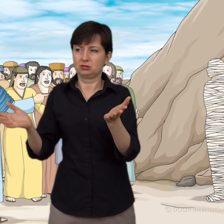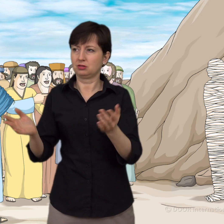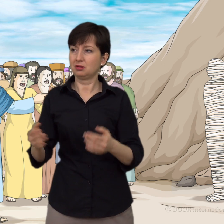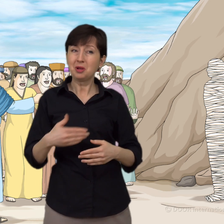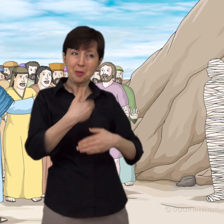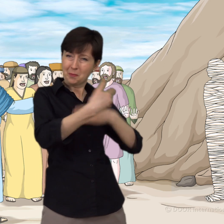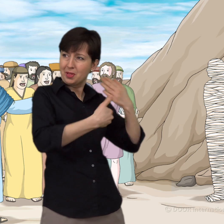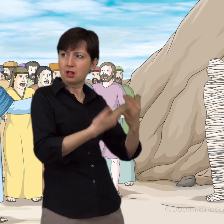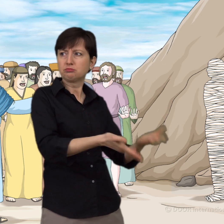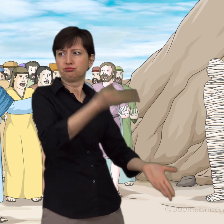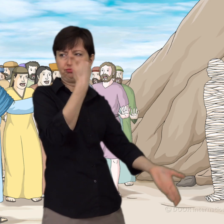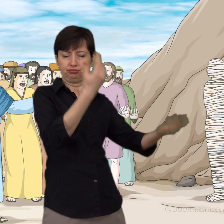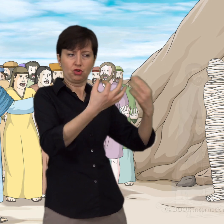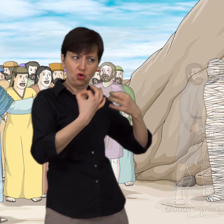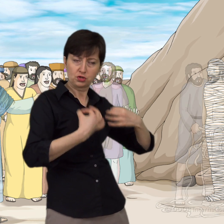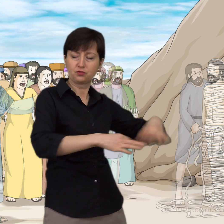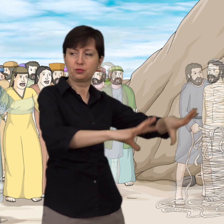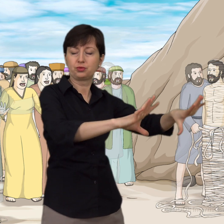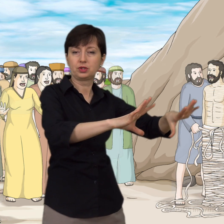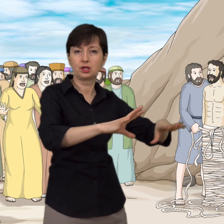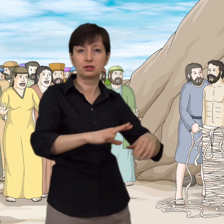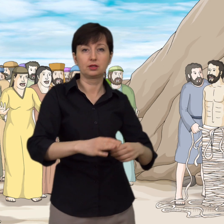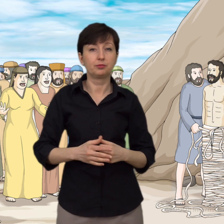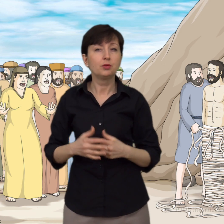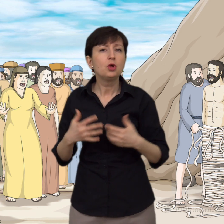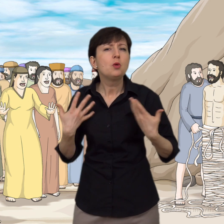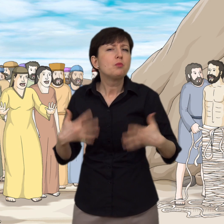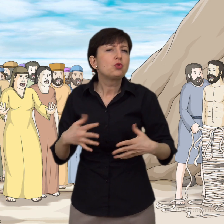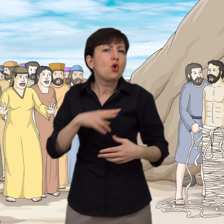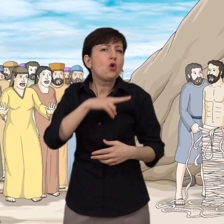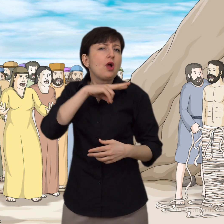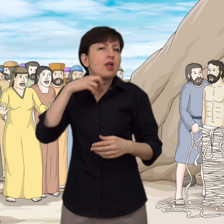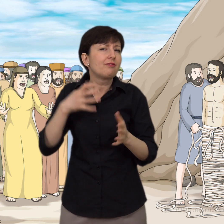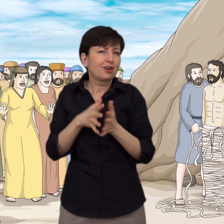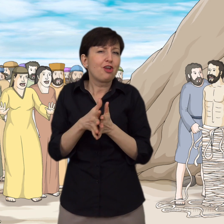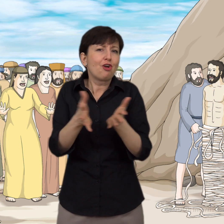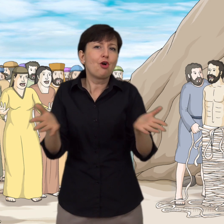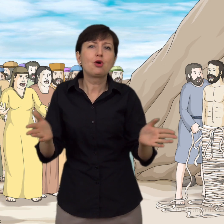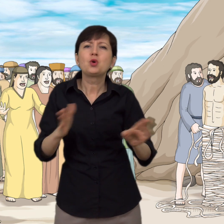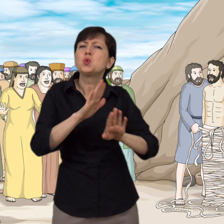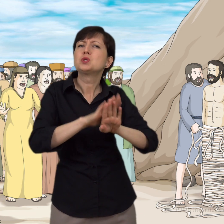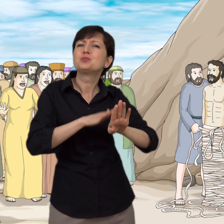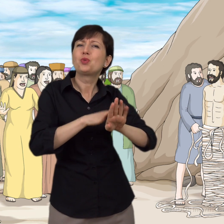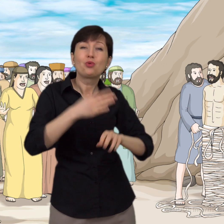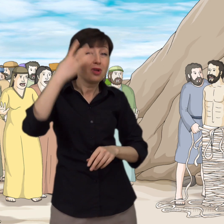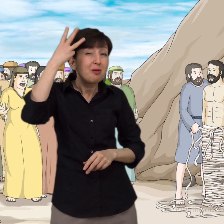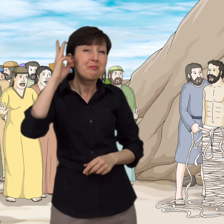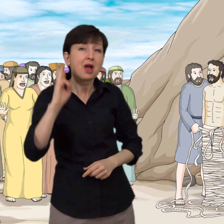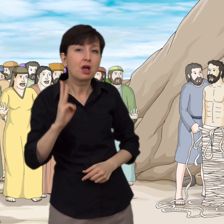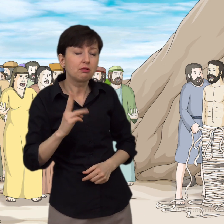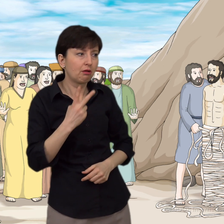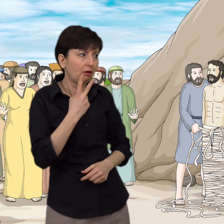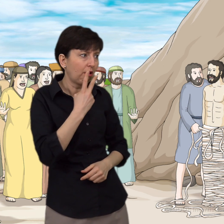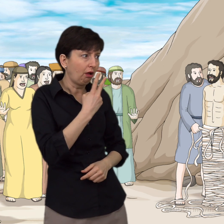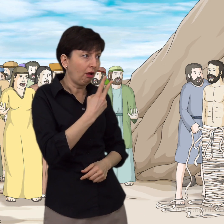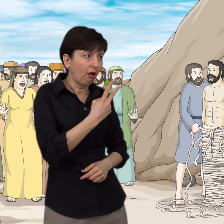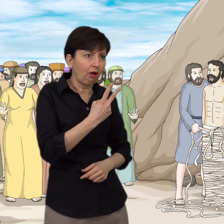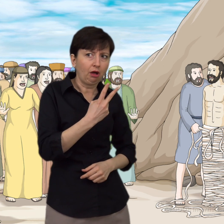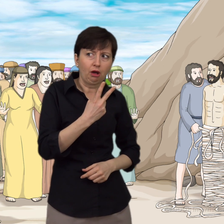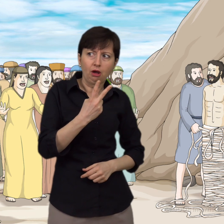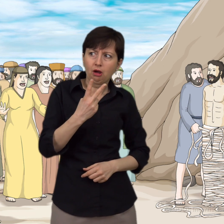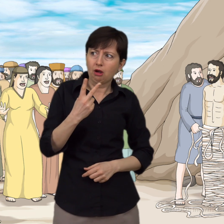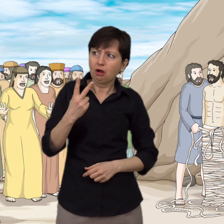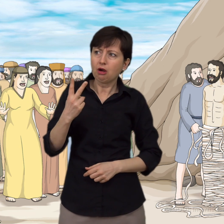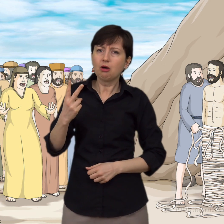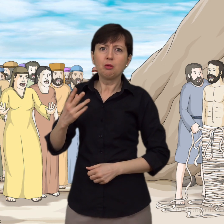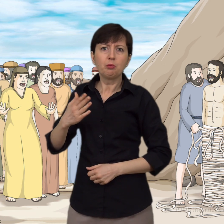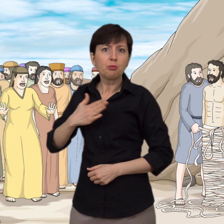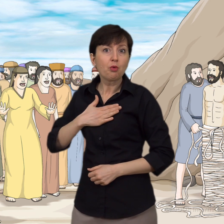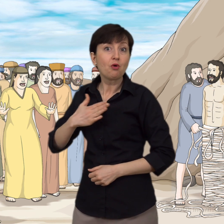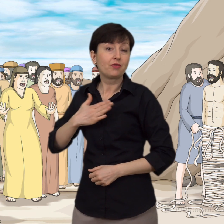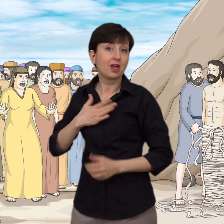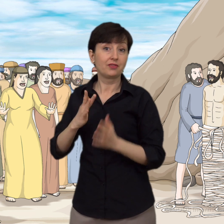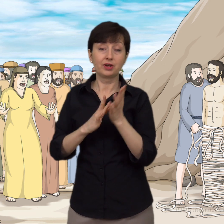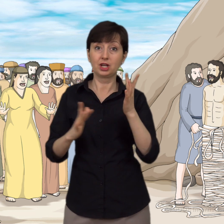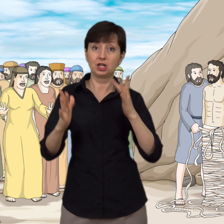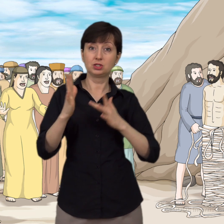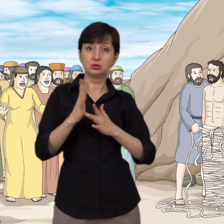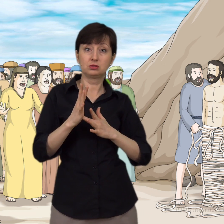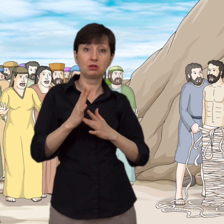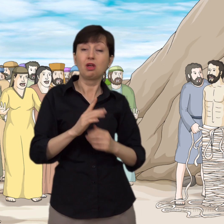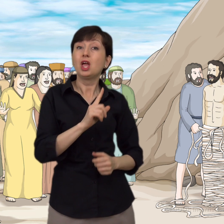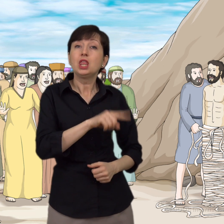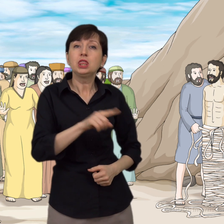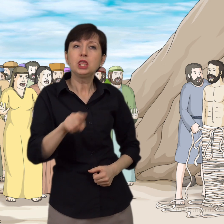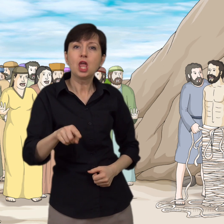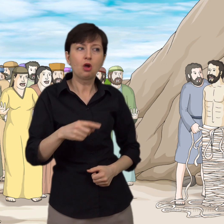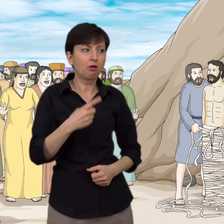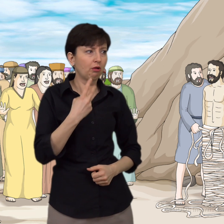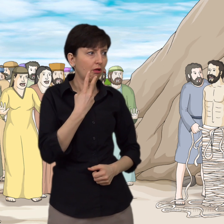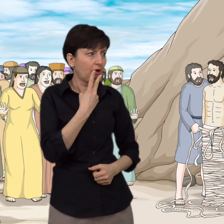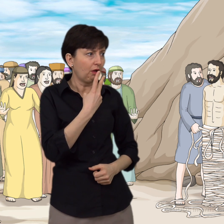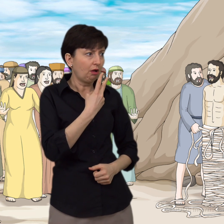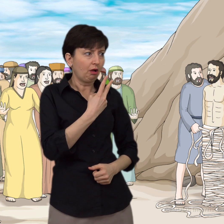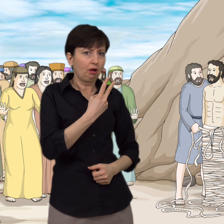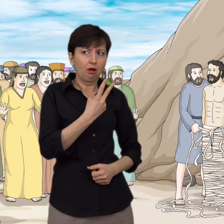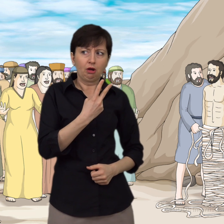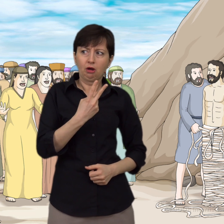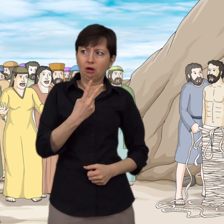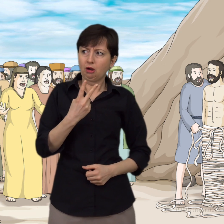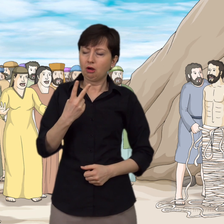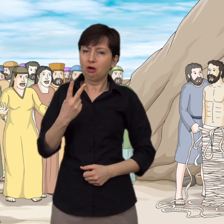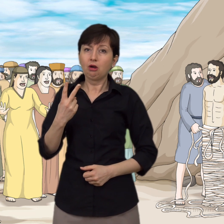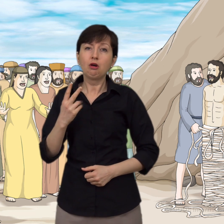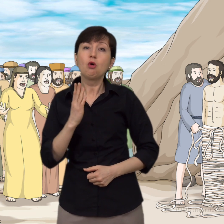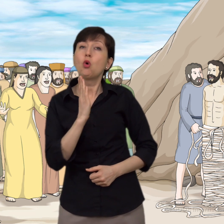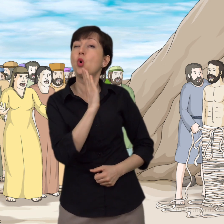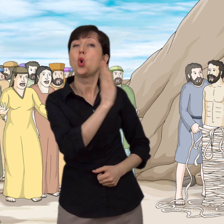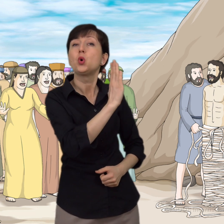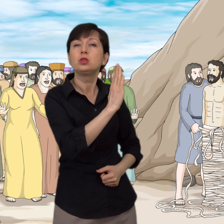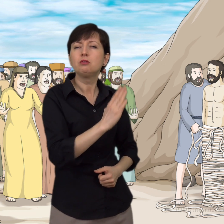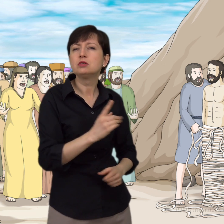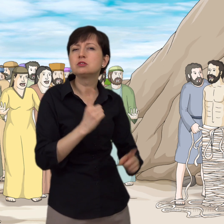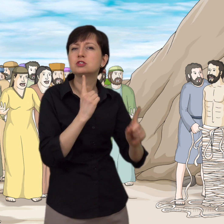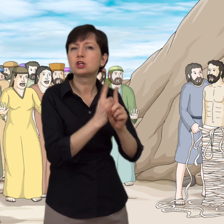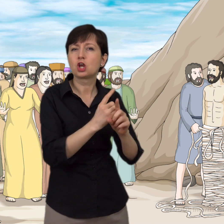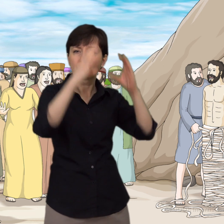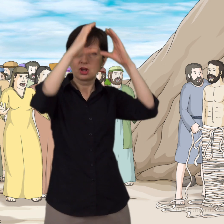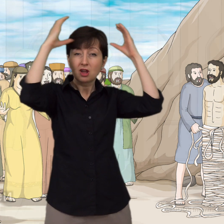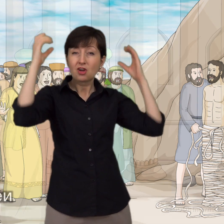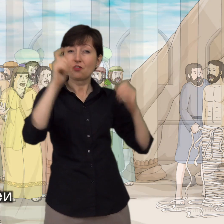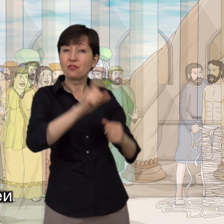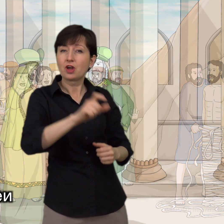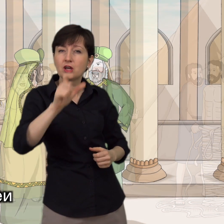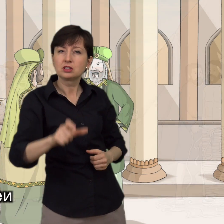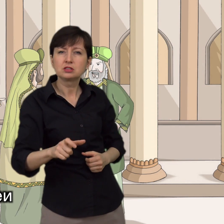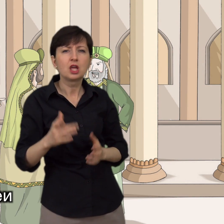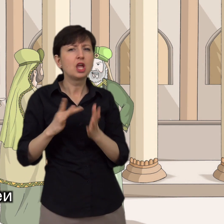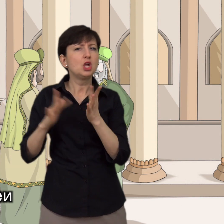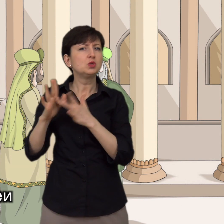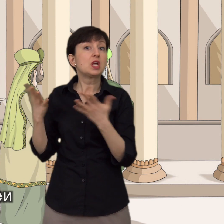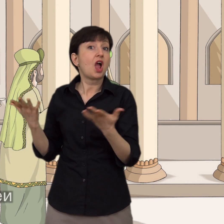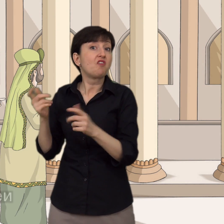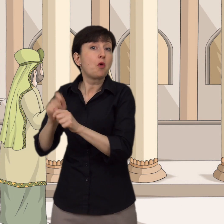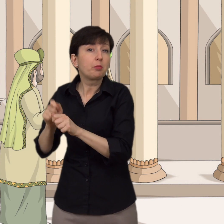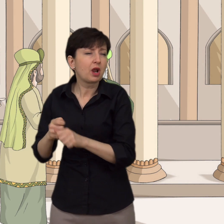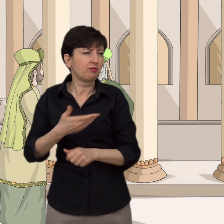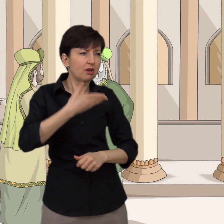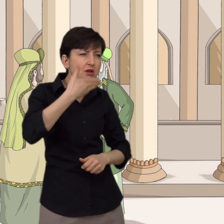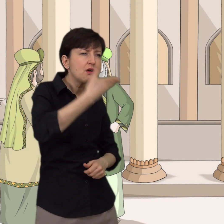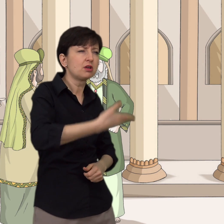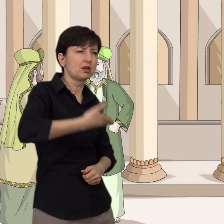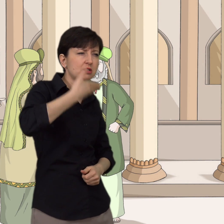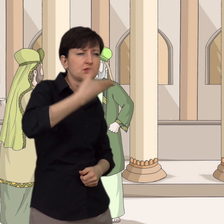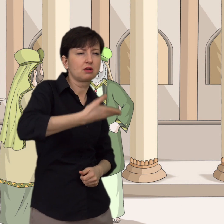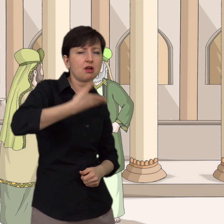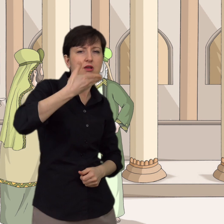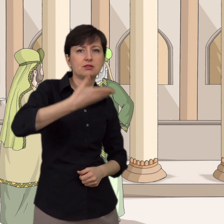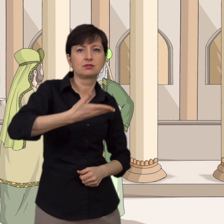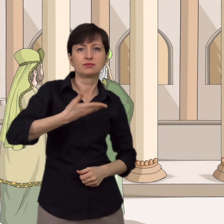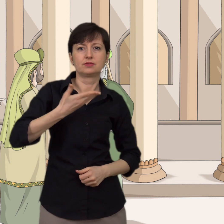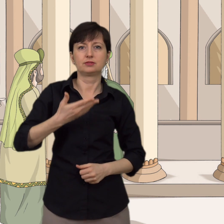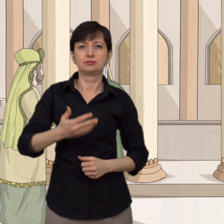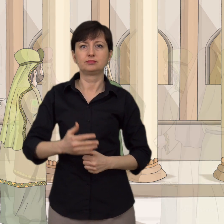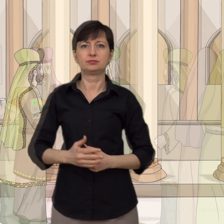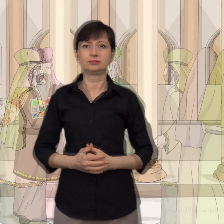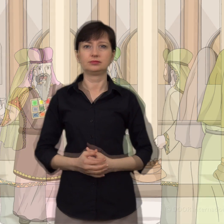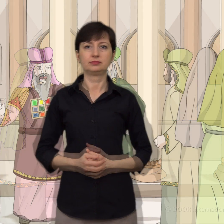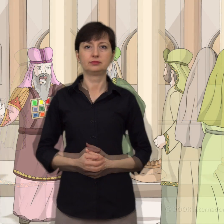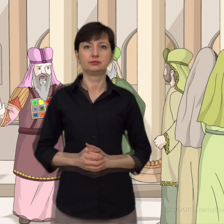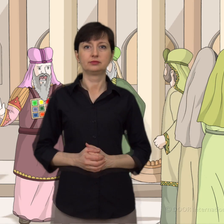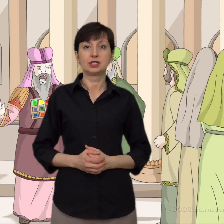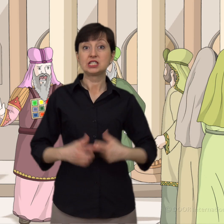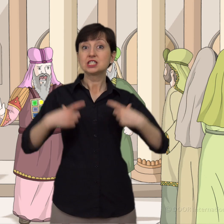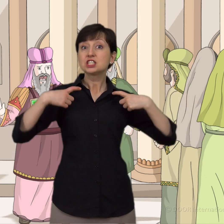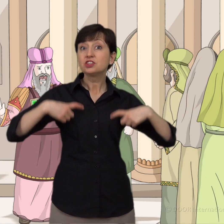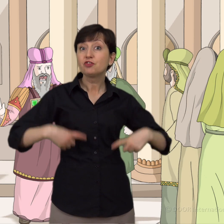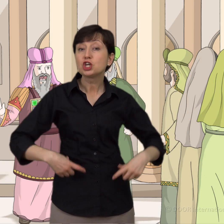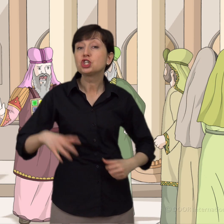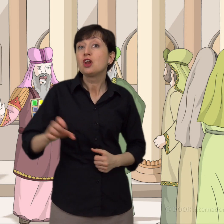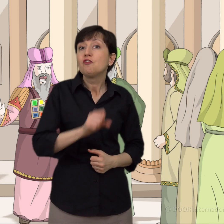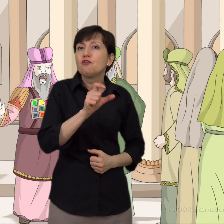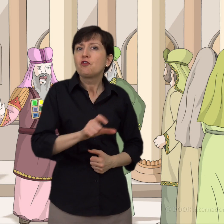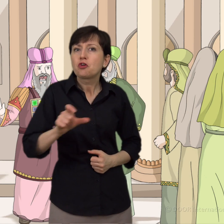“Unwrap him and let him go,” Jesus told them. Therefore many of the Jews who had come to Mary, and had seen what Jesus did, believed in Him. But some of them went to the Pharisees and told them what Jesus had done.